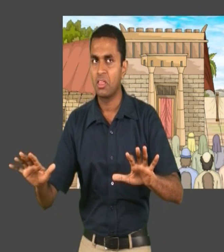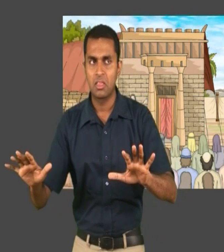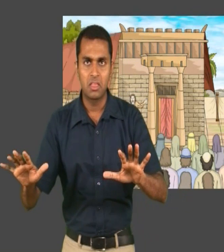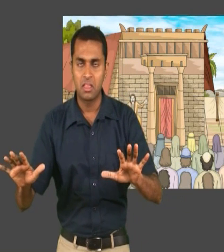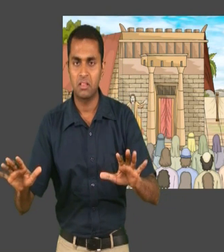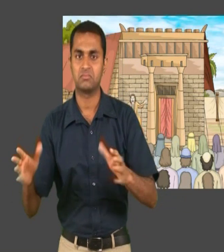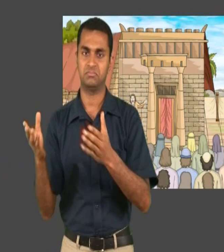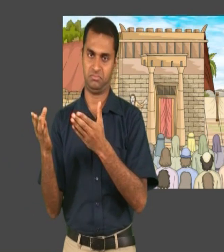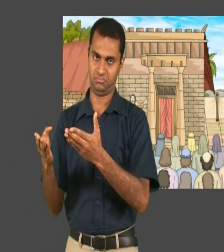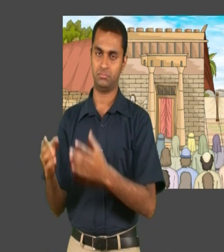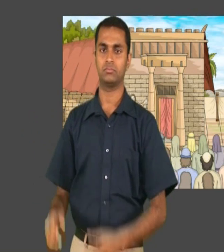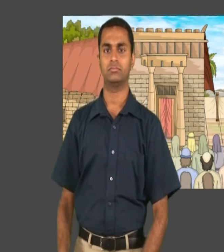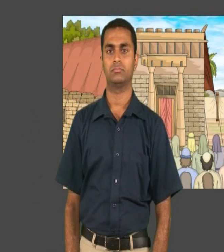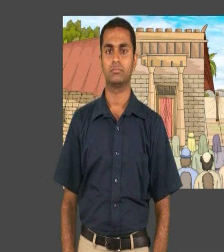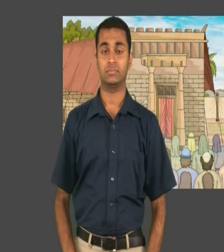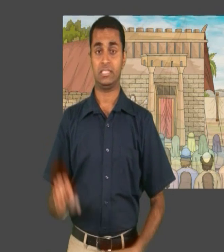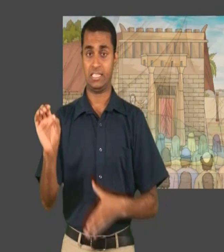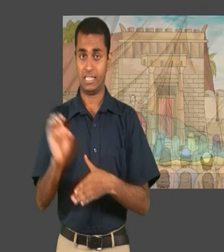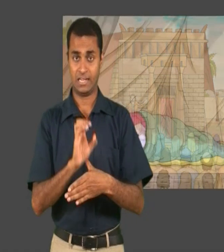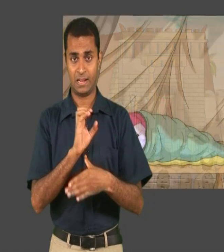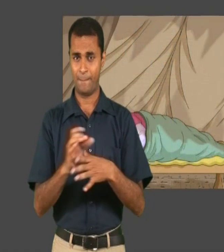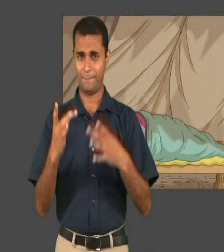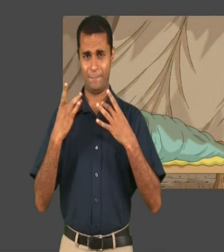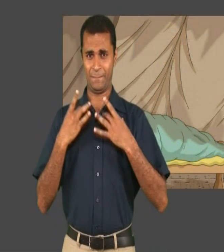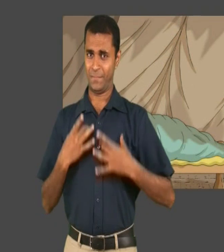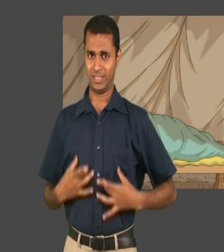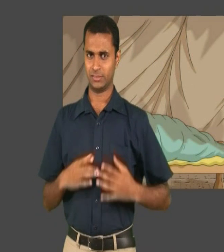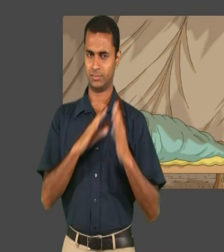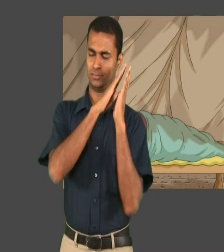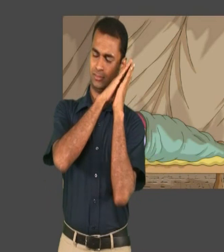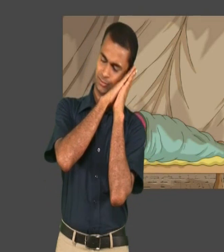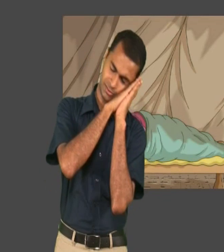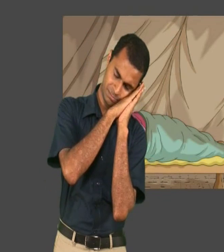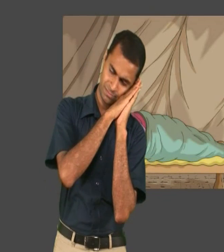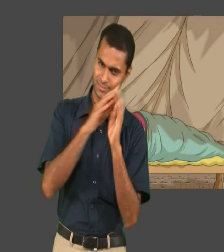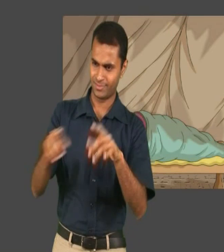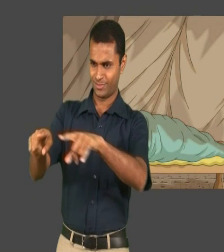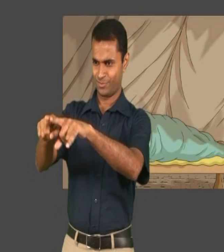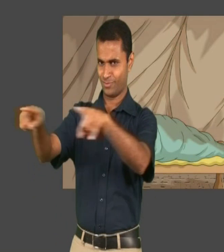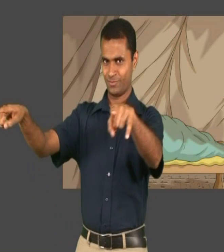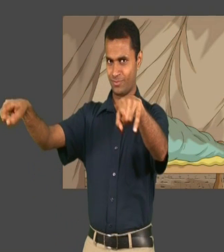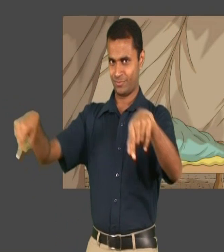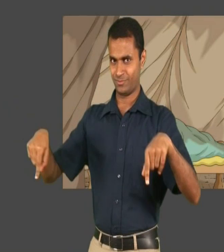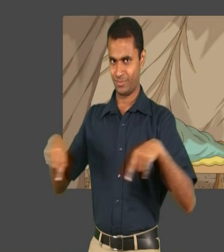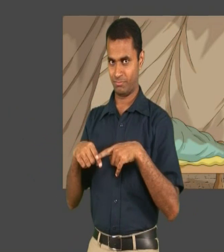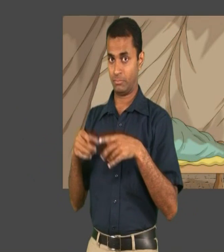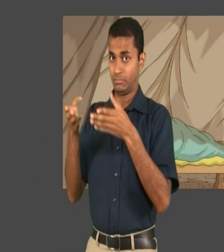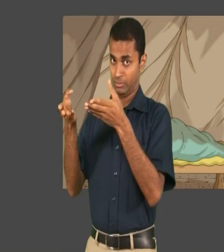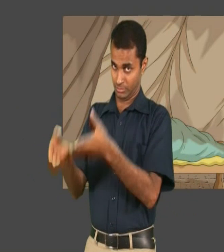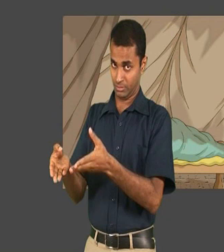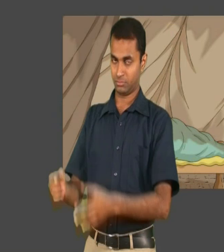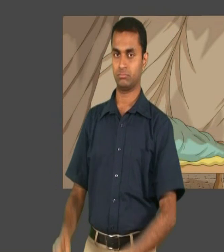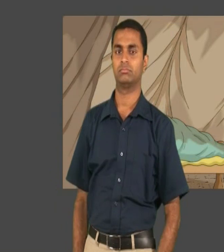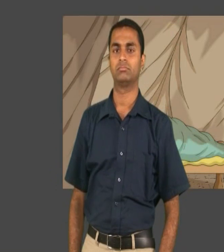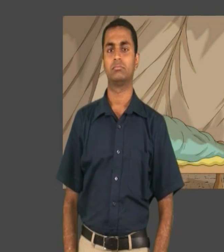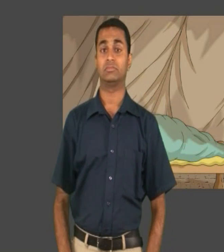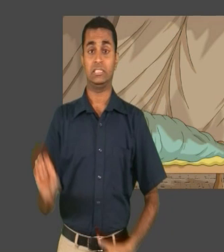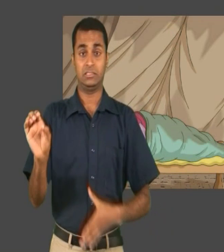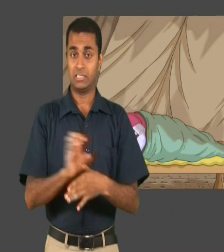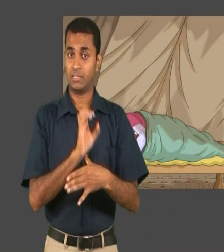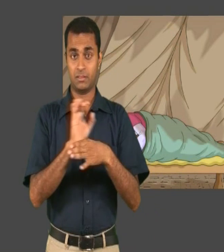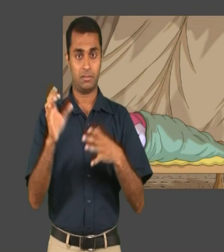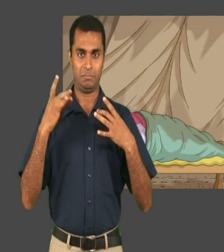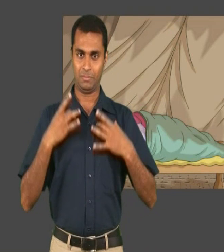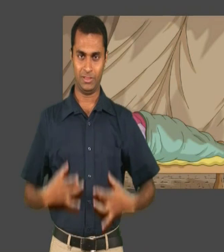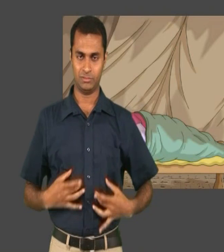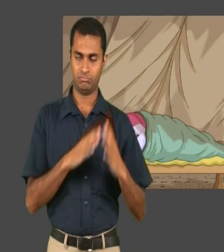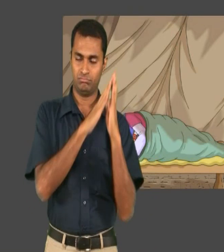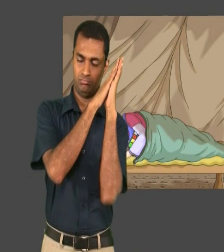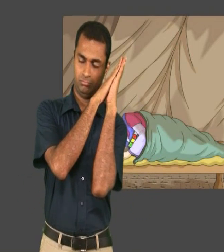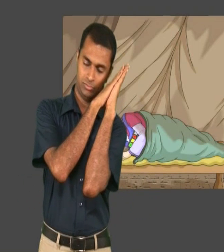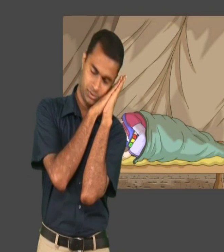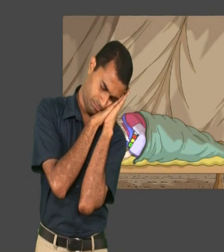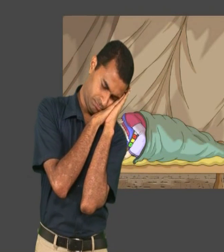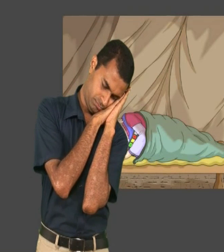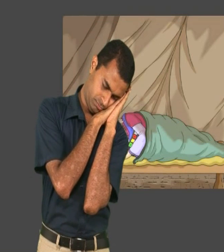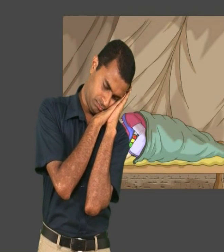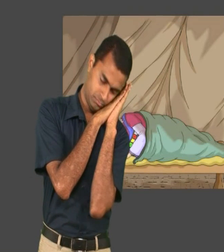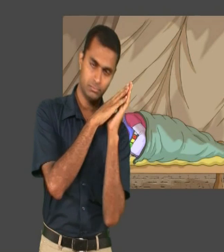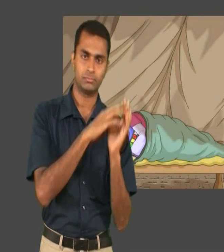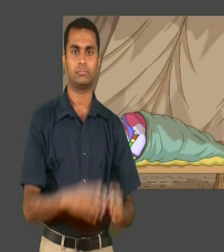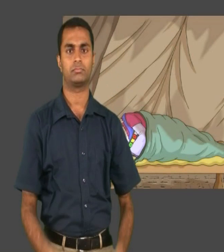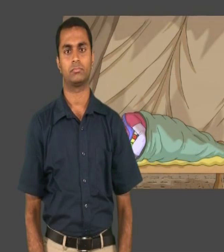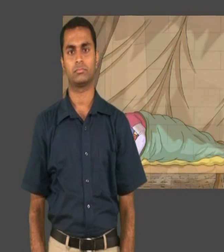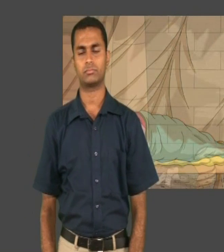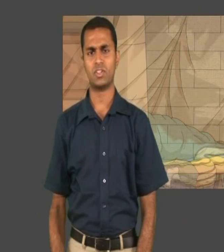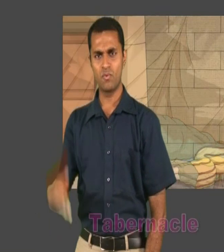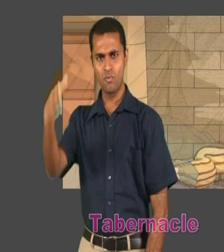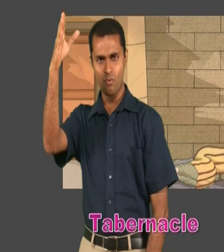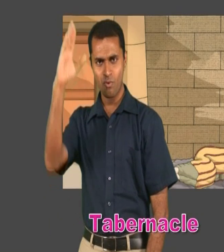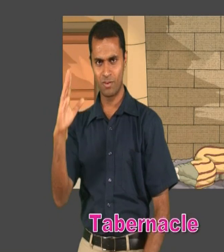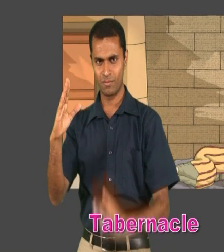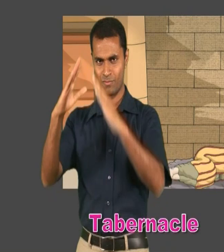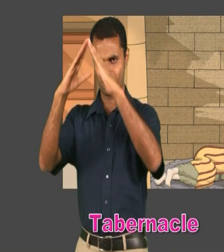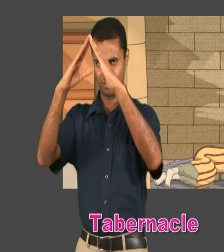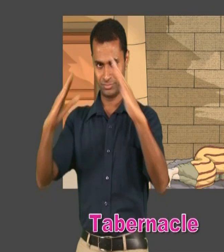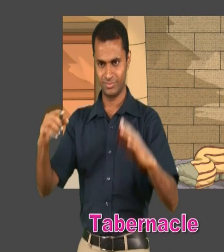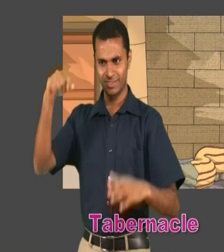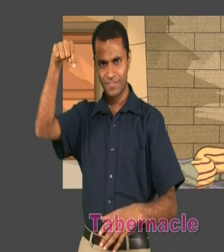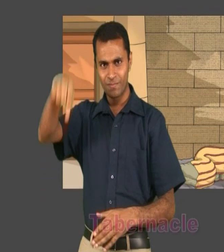And at that time Eli, whose eyesight had grown so dim that he could not see, was lying in his room.